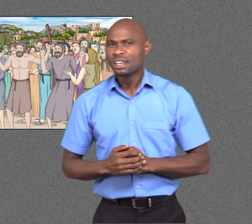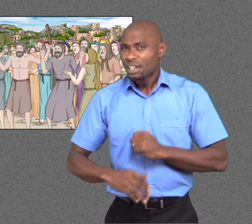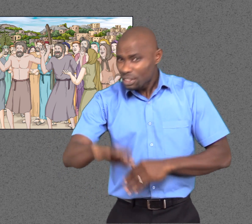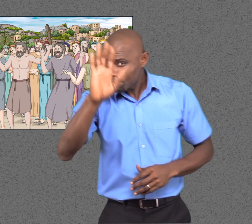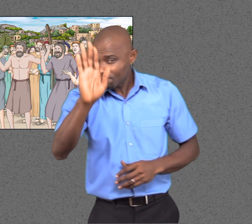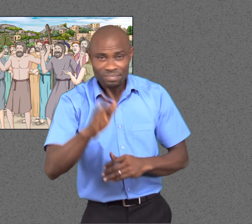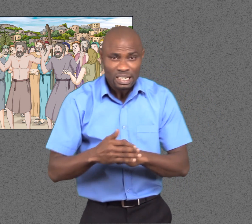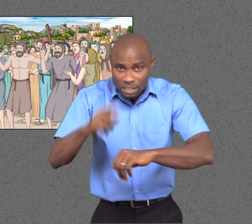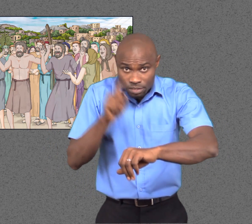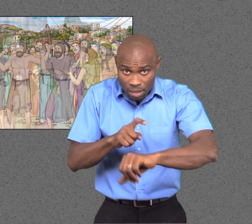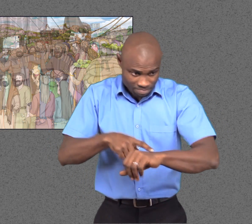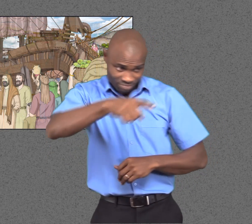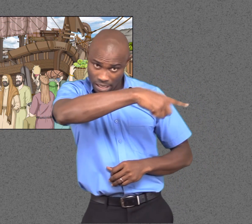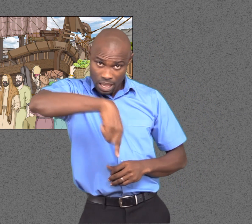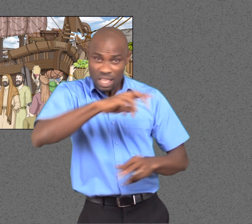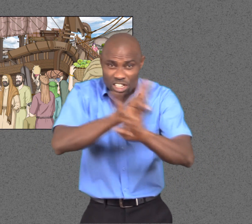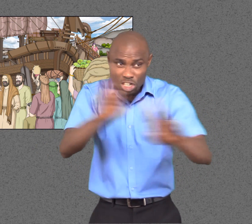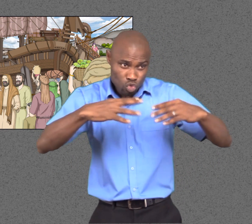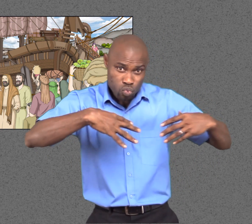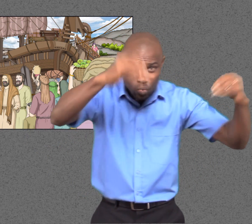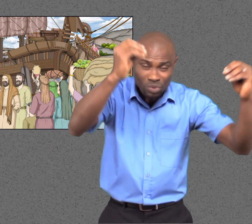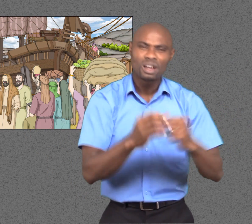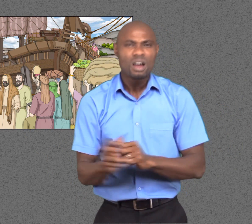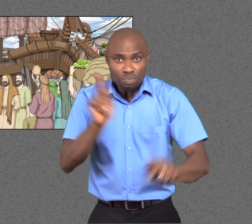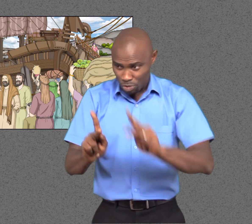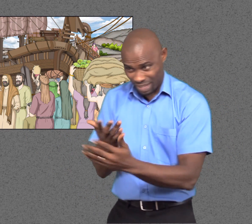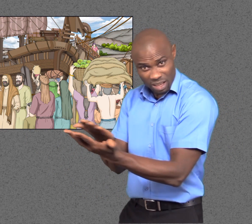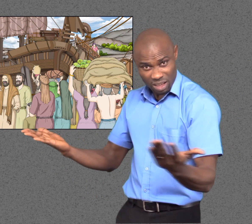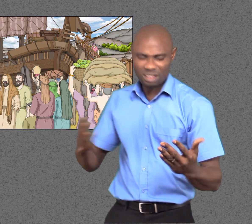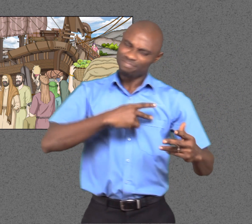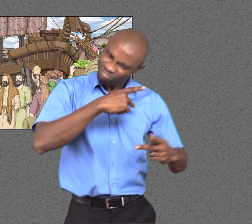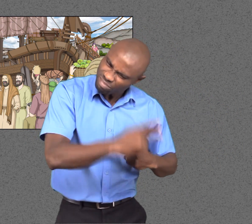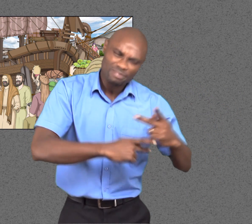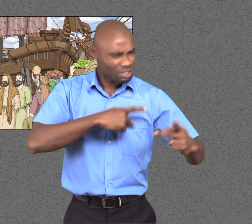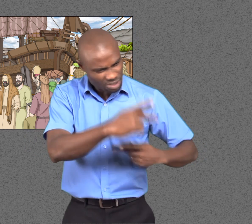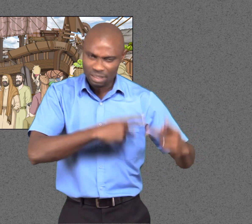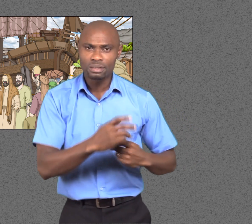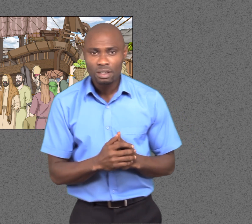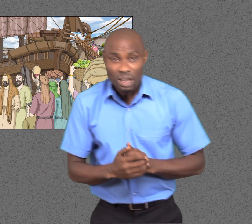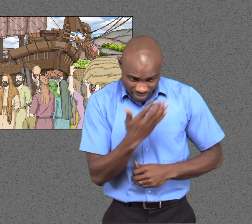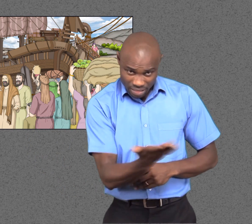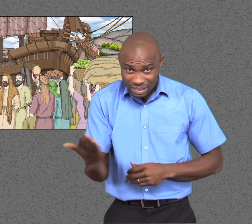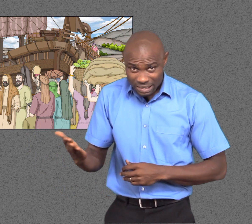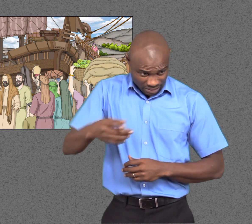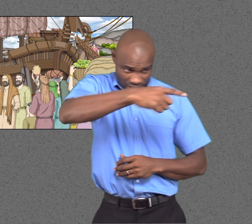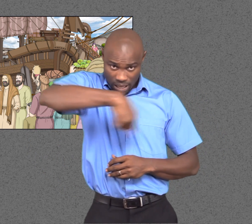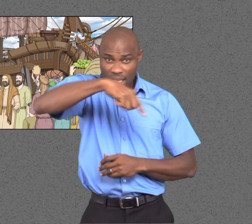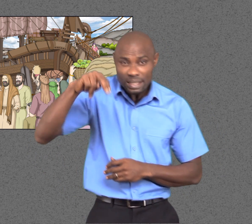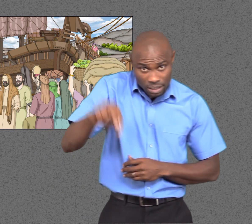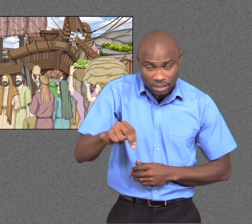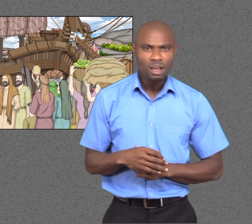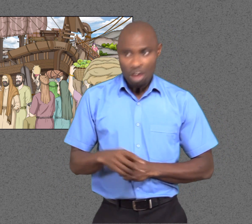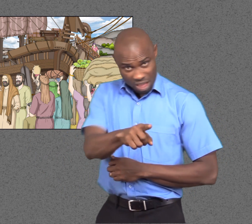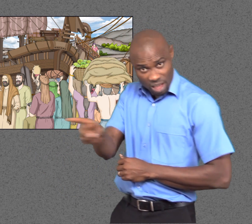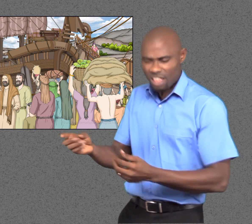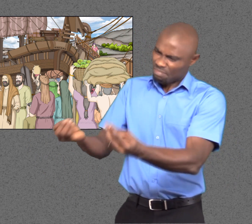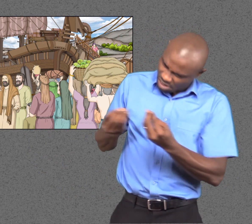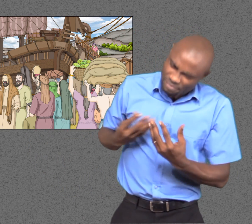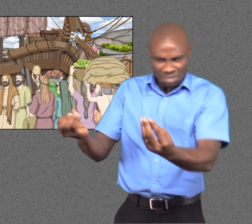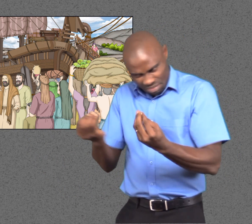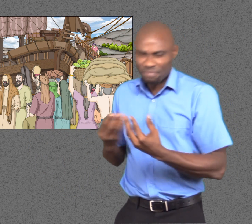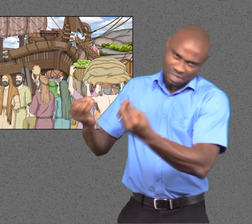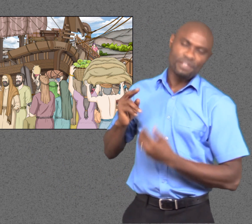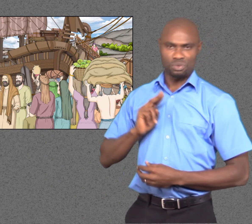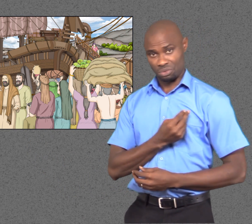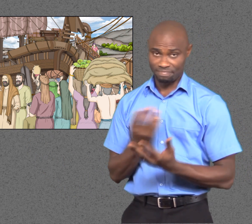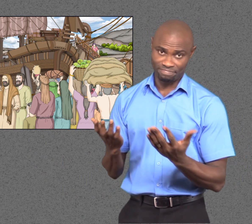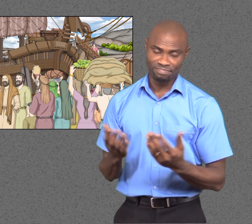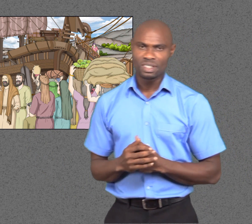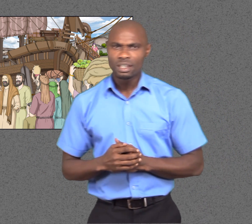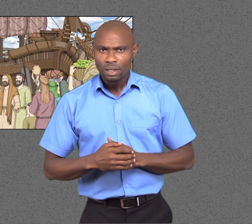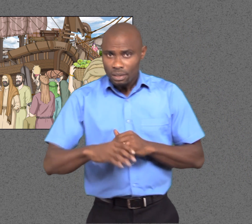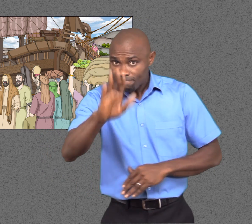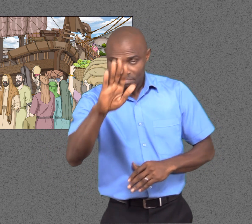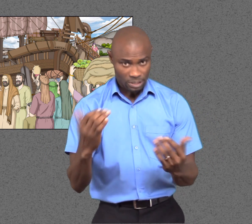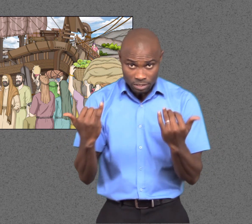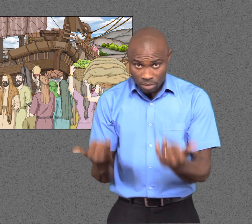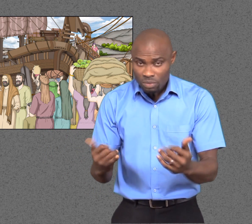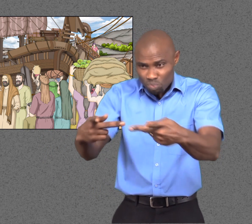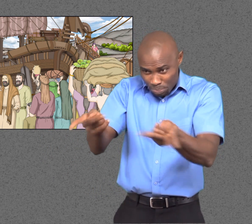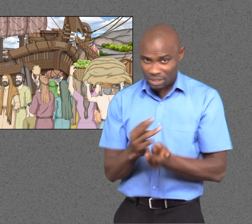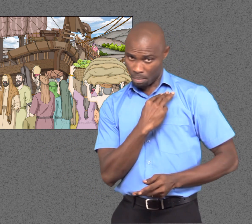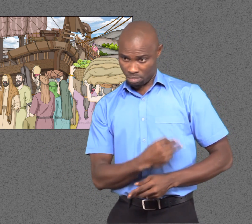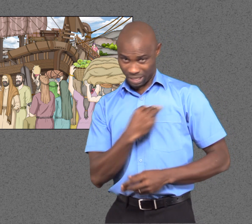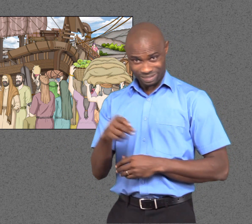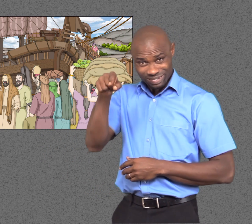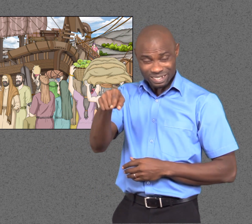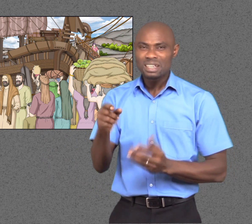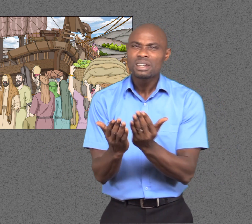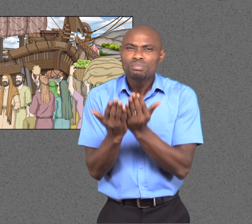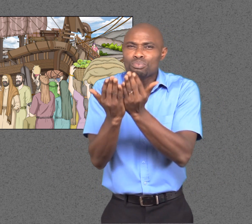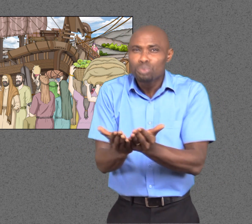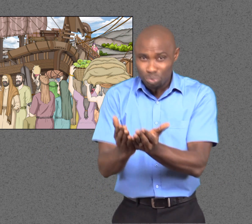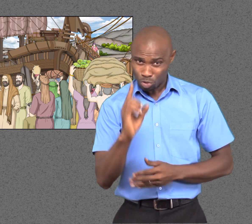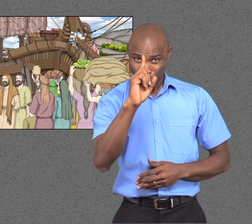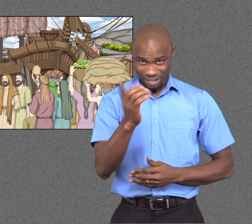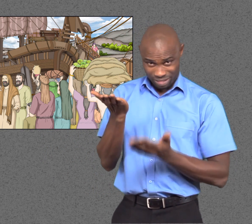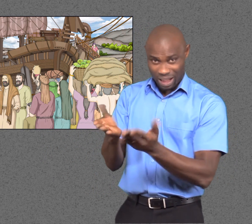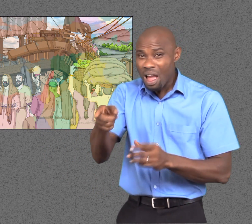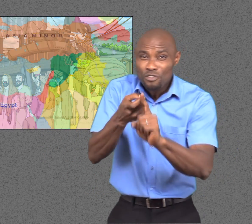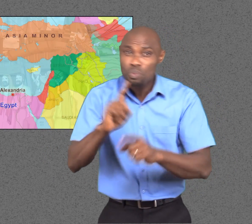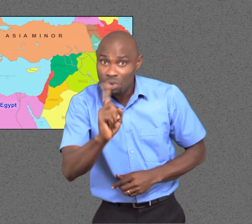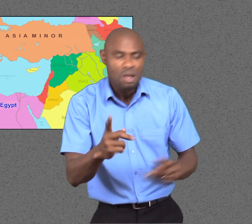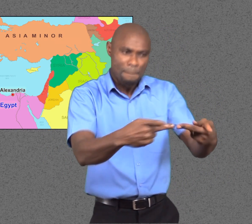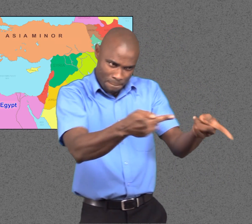The islanders honored us in many ways and supplied our needs when we were ready to sail.